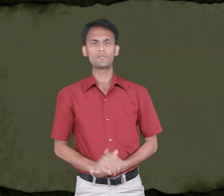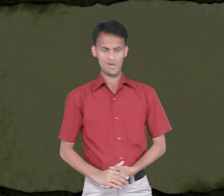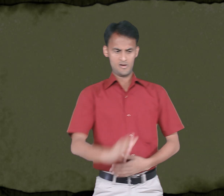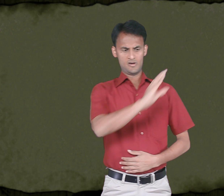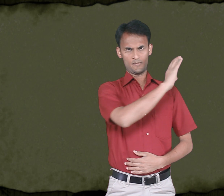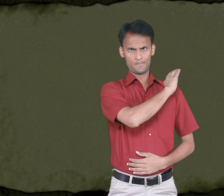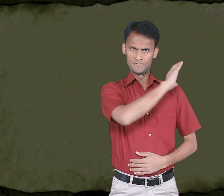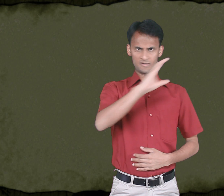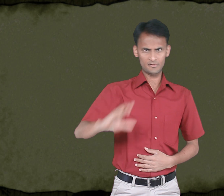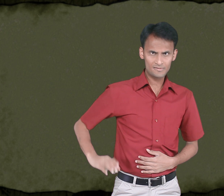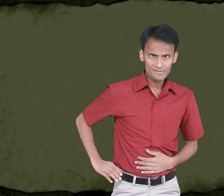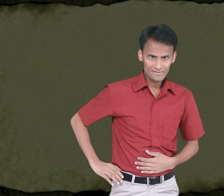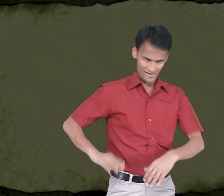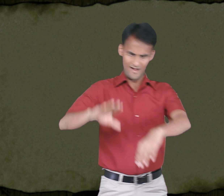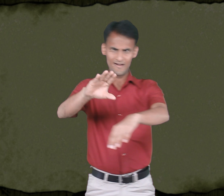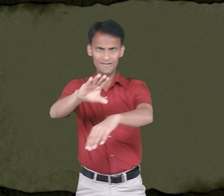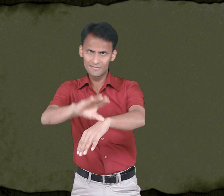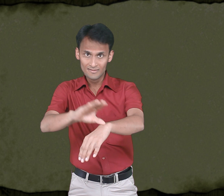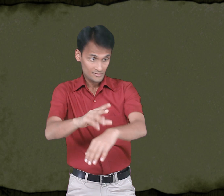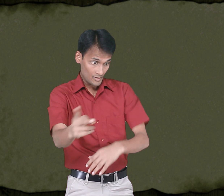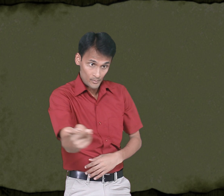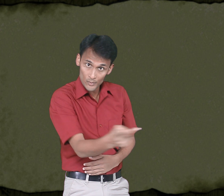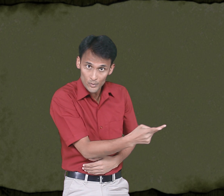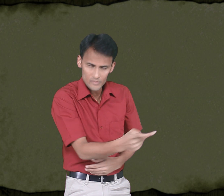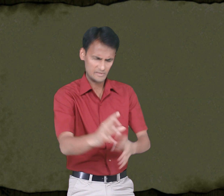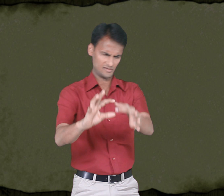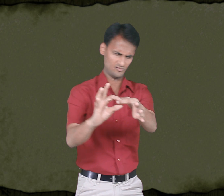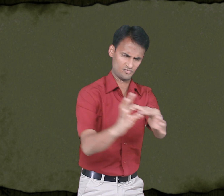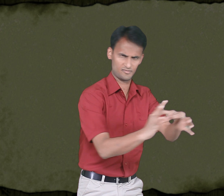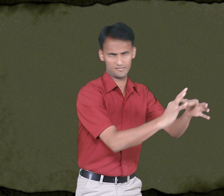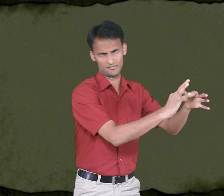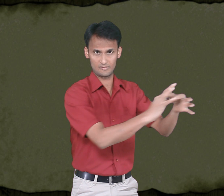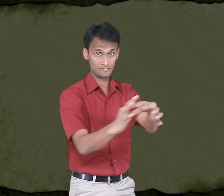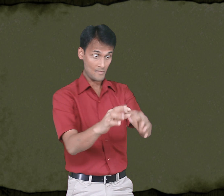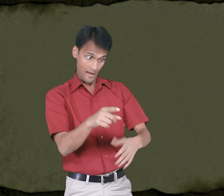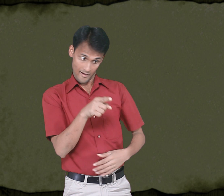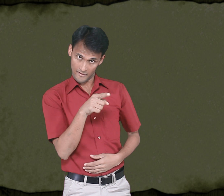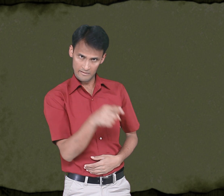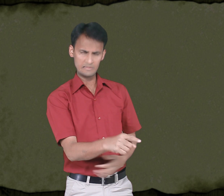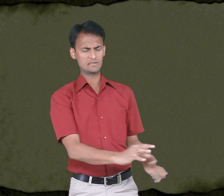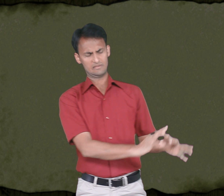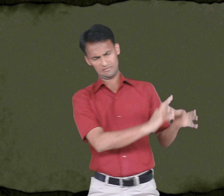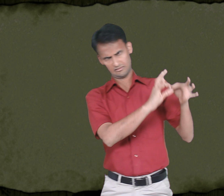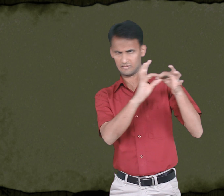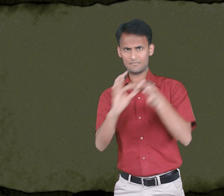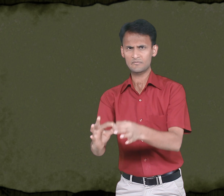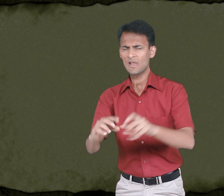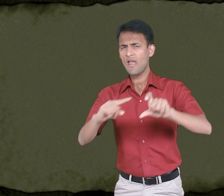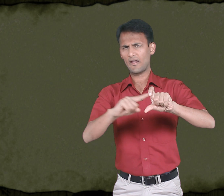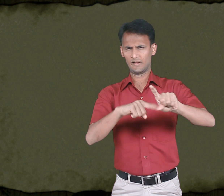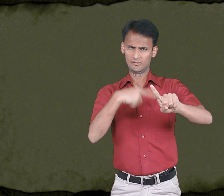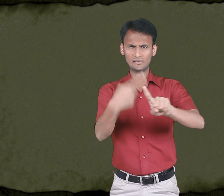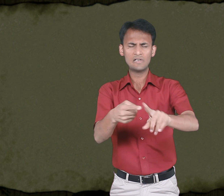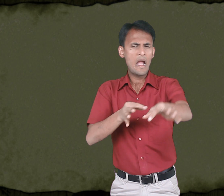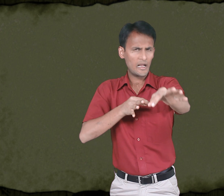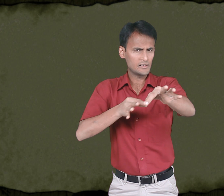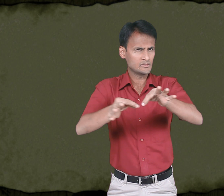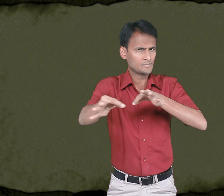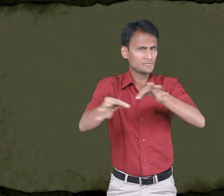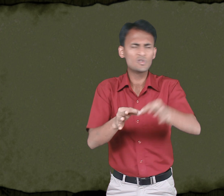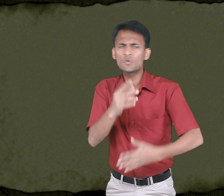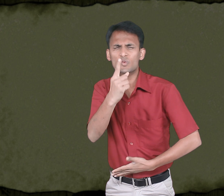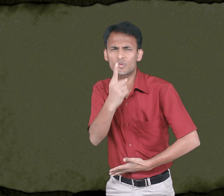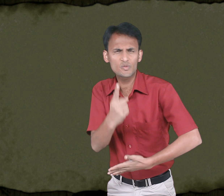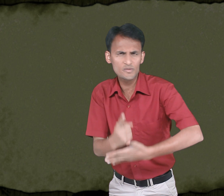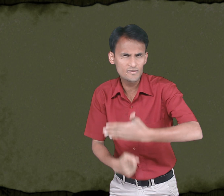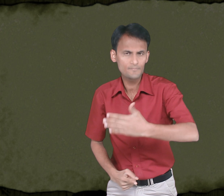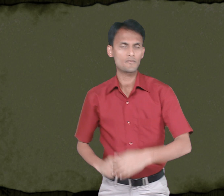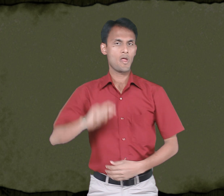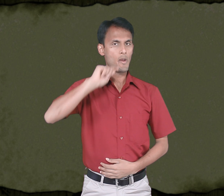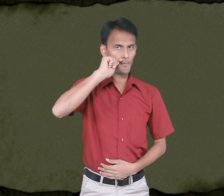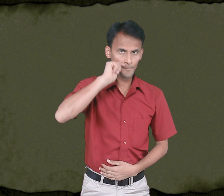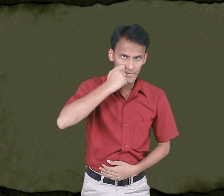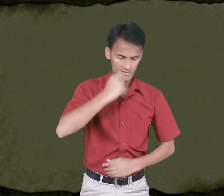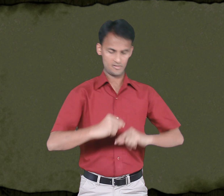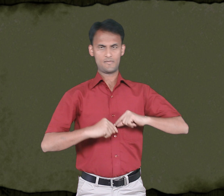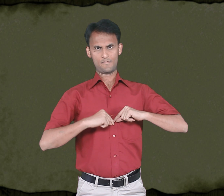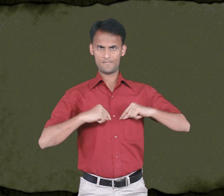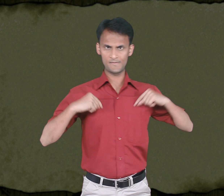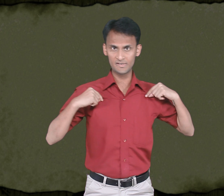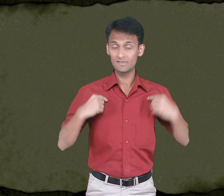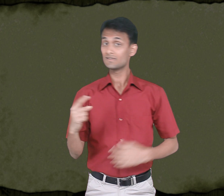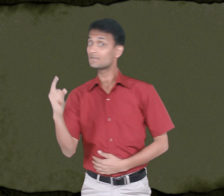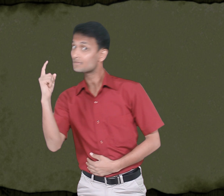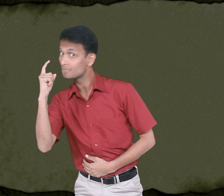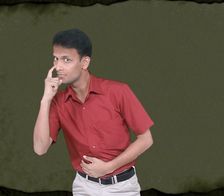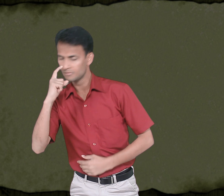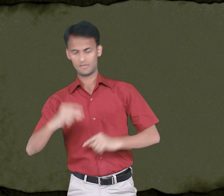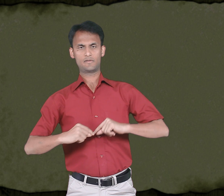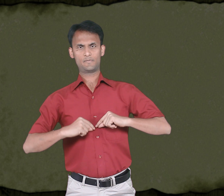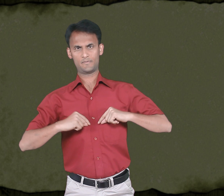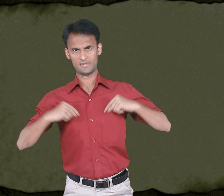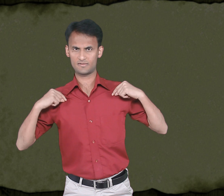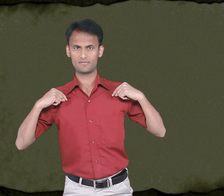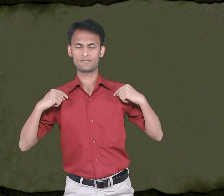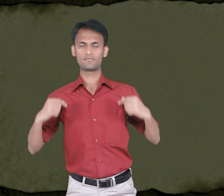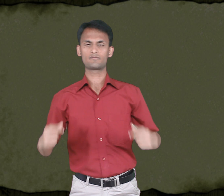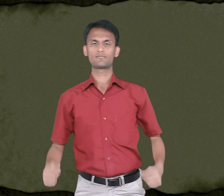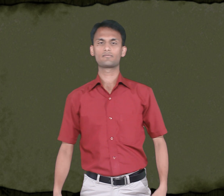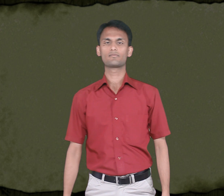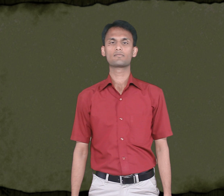Christ and church relationship as example